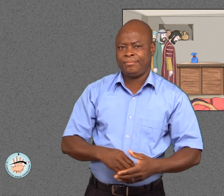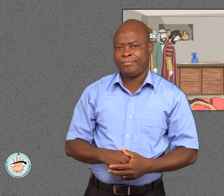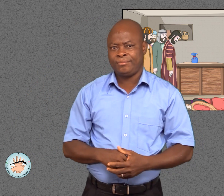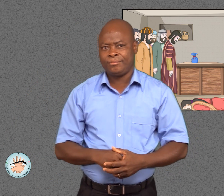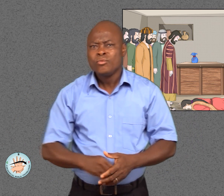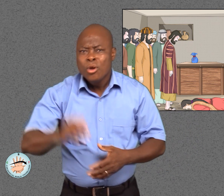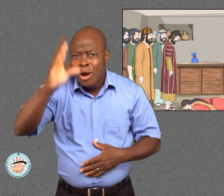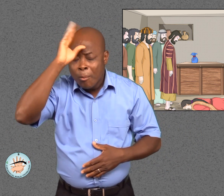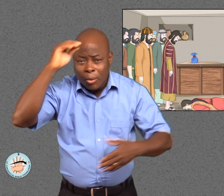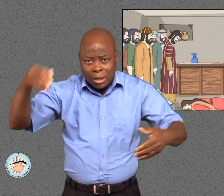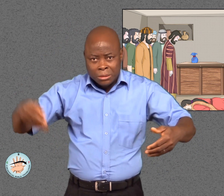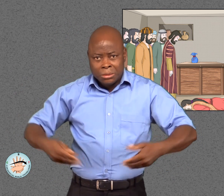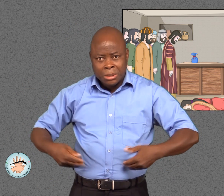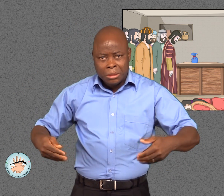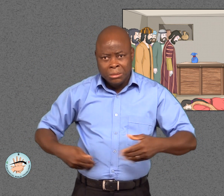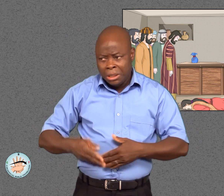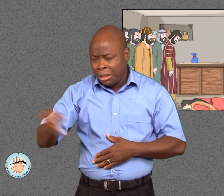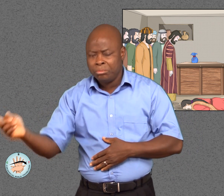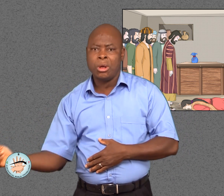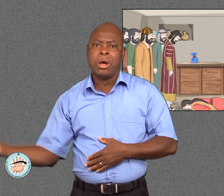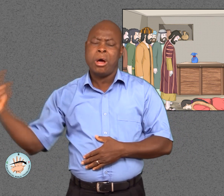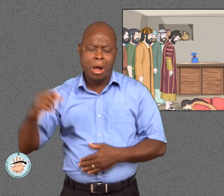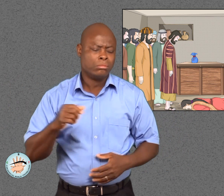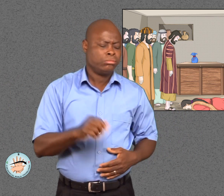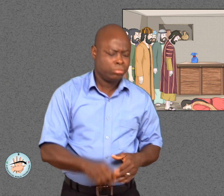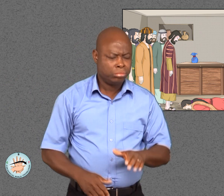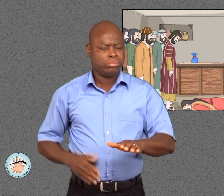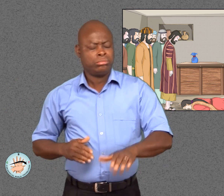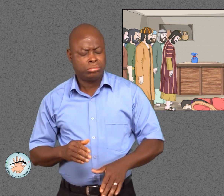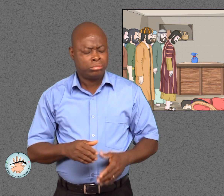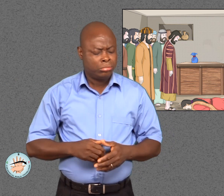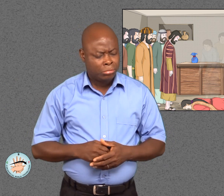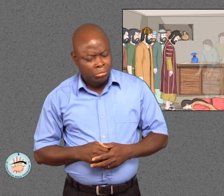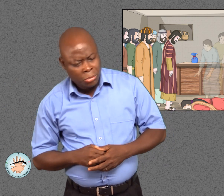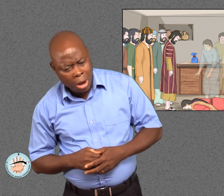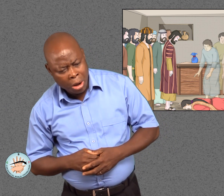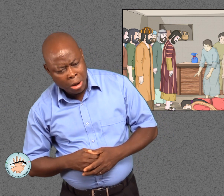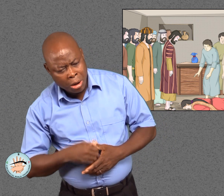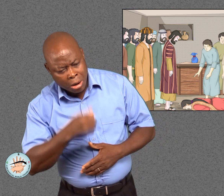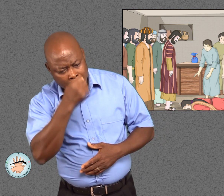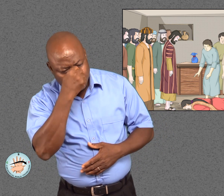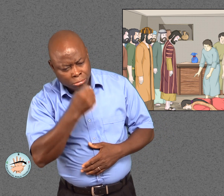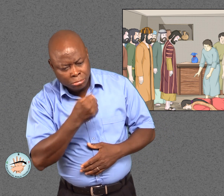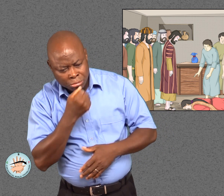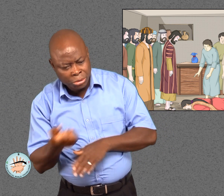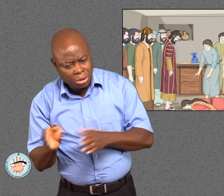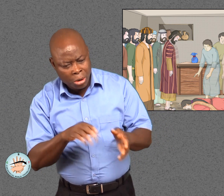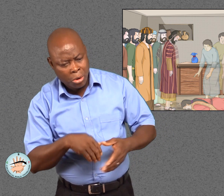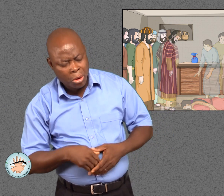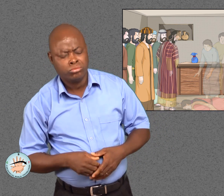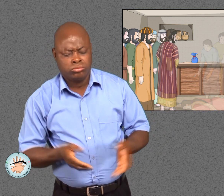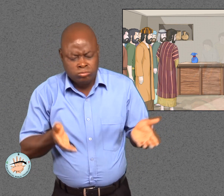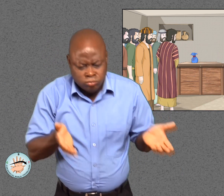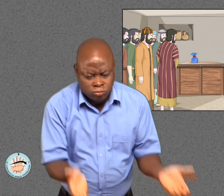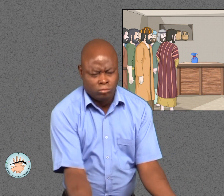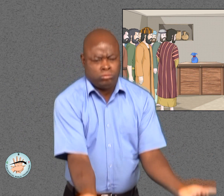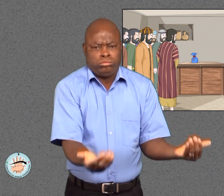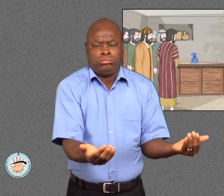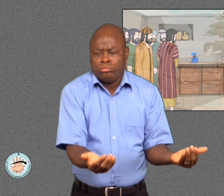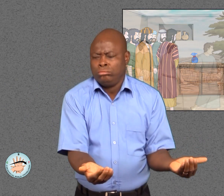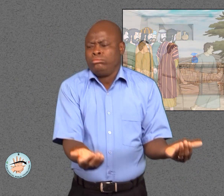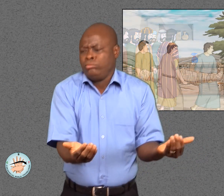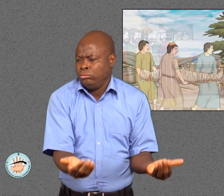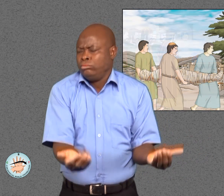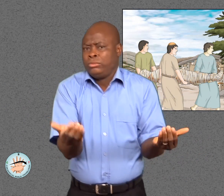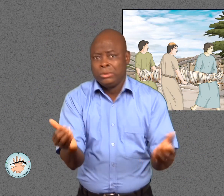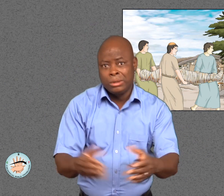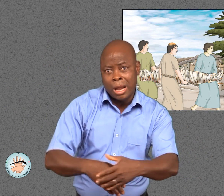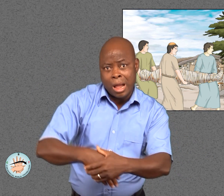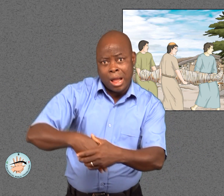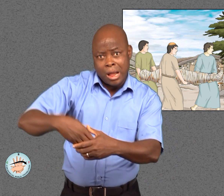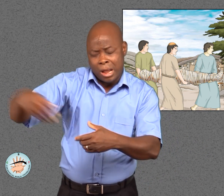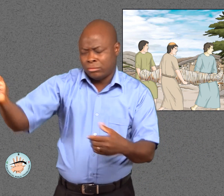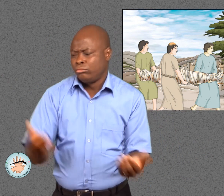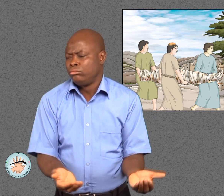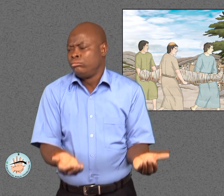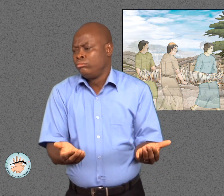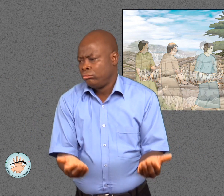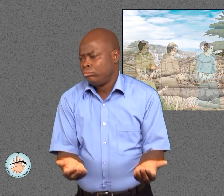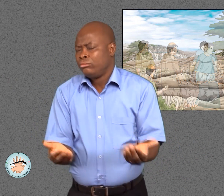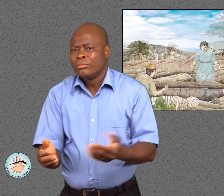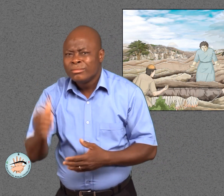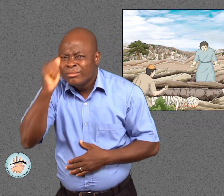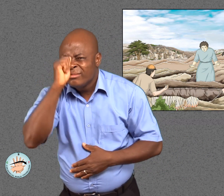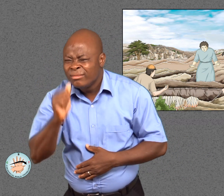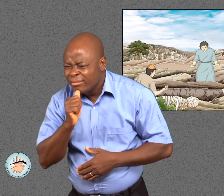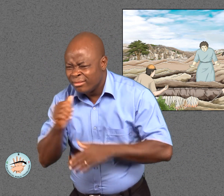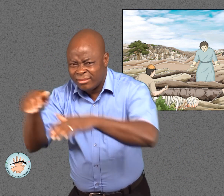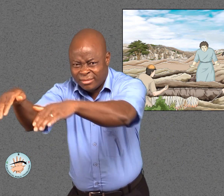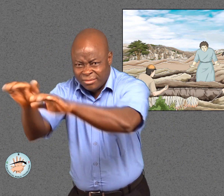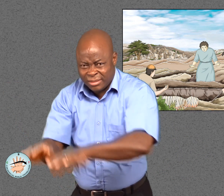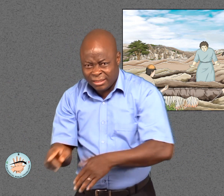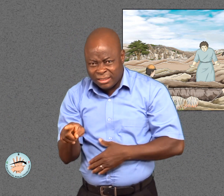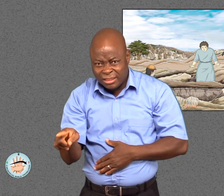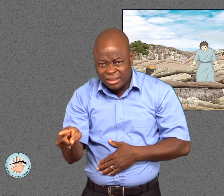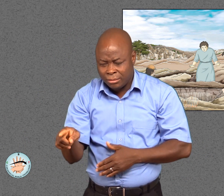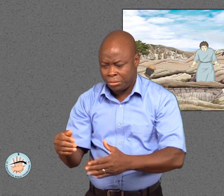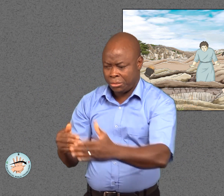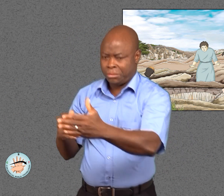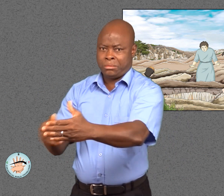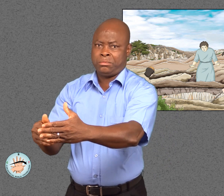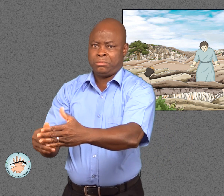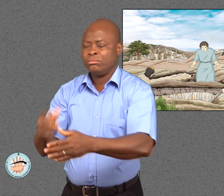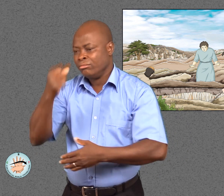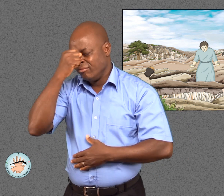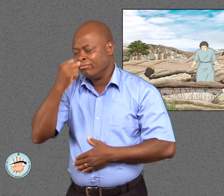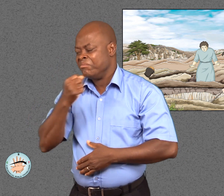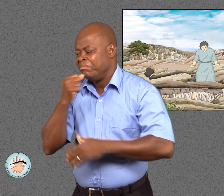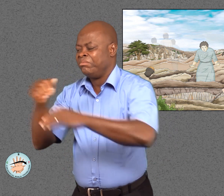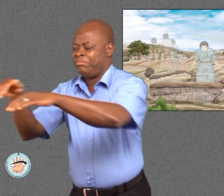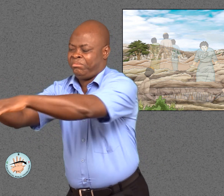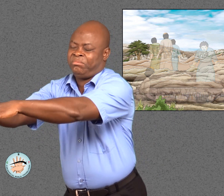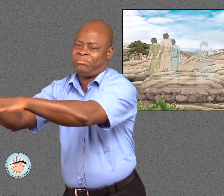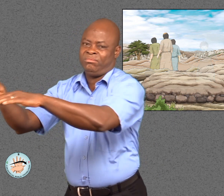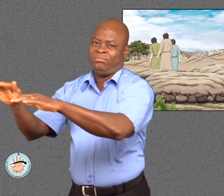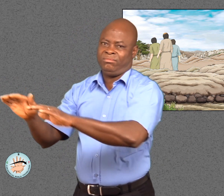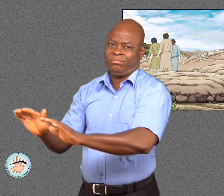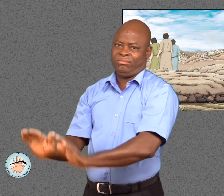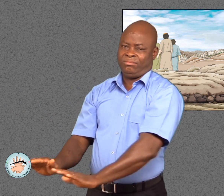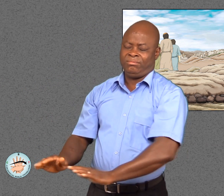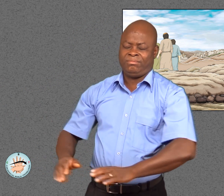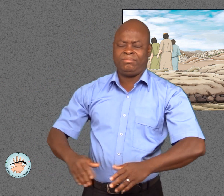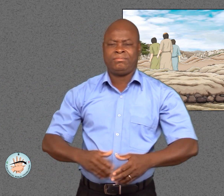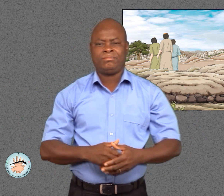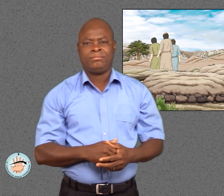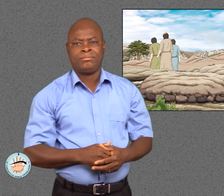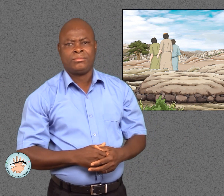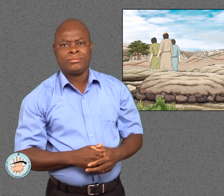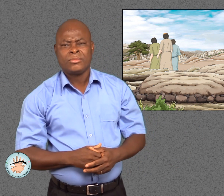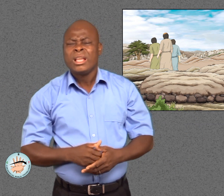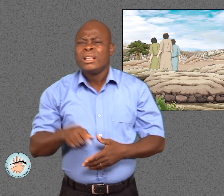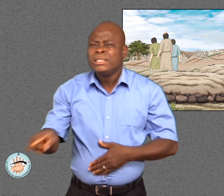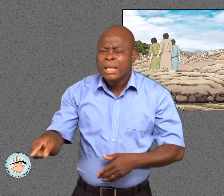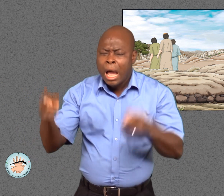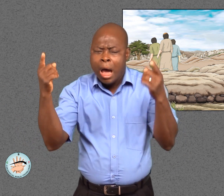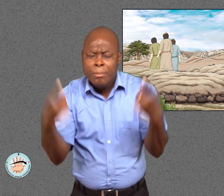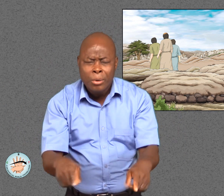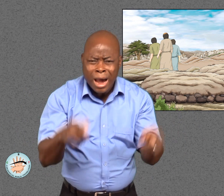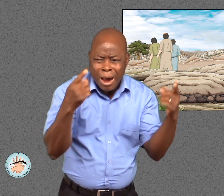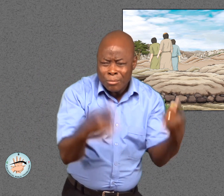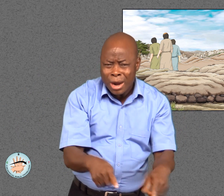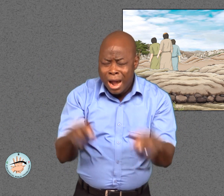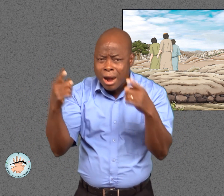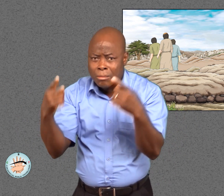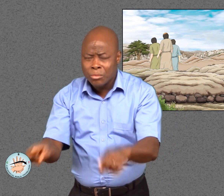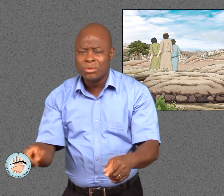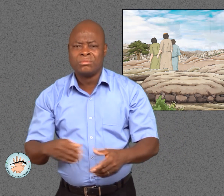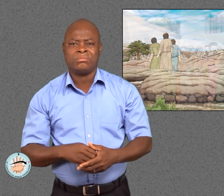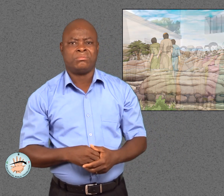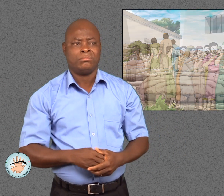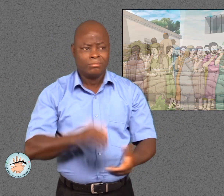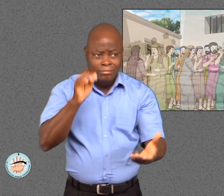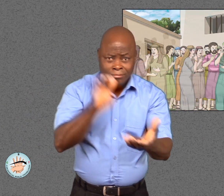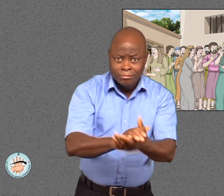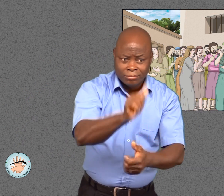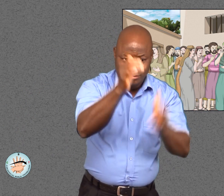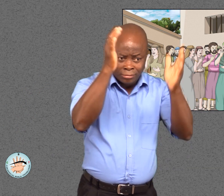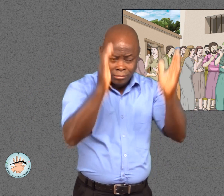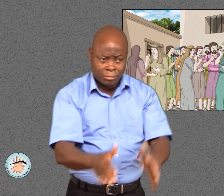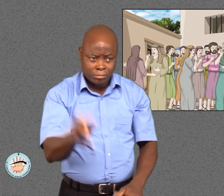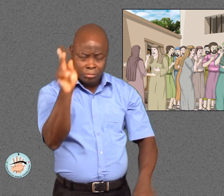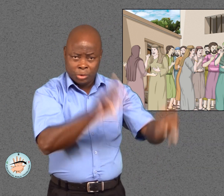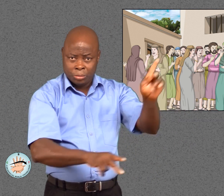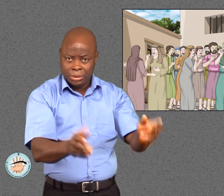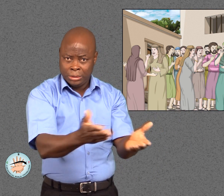Then the young men came in and, finding her dead, carried her out and buried her beside her husband.